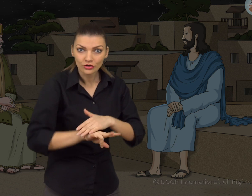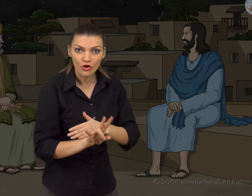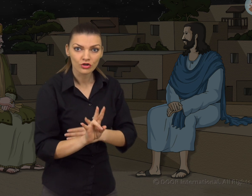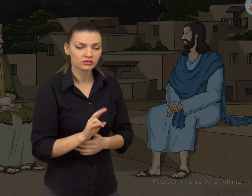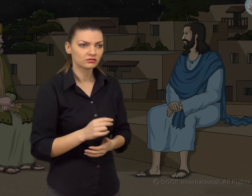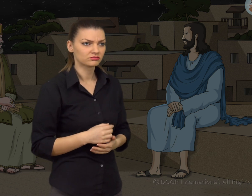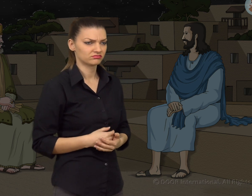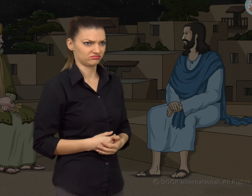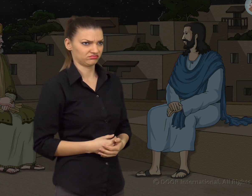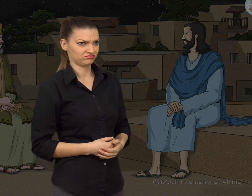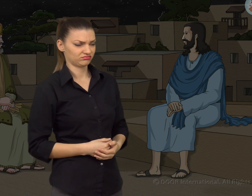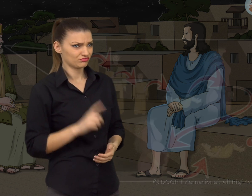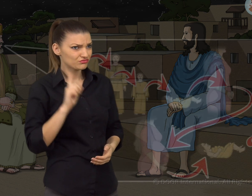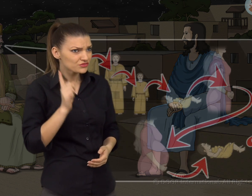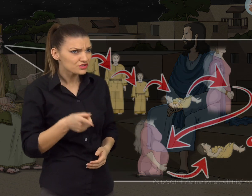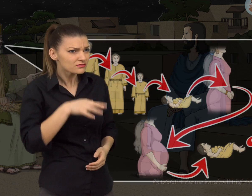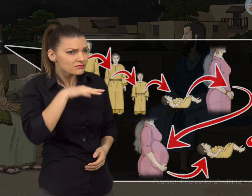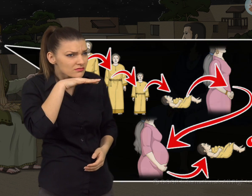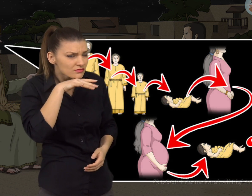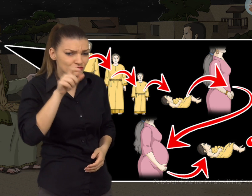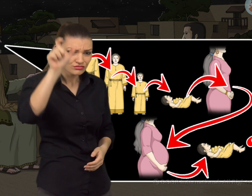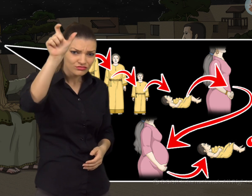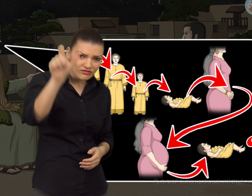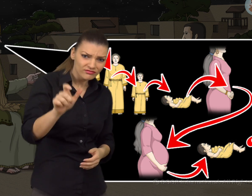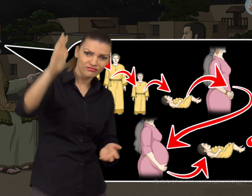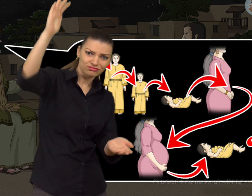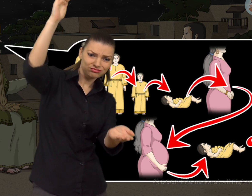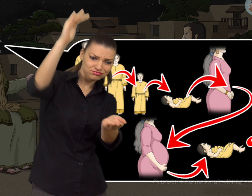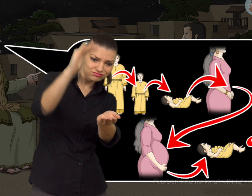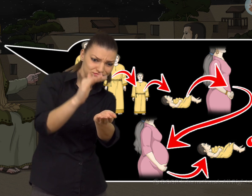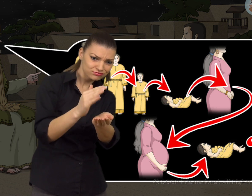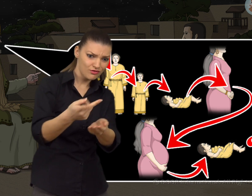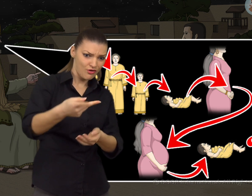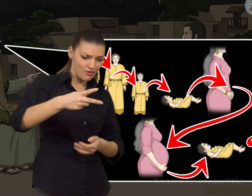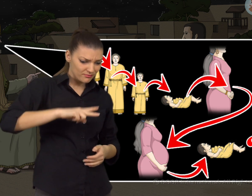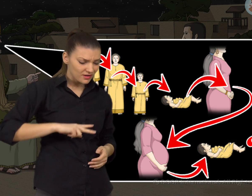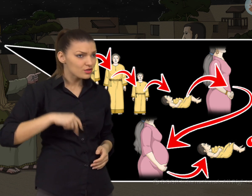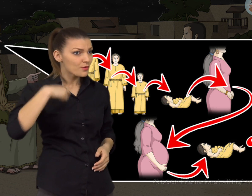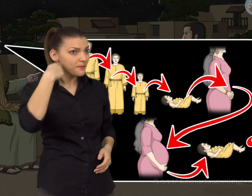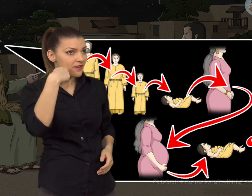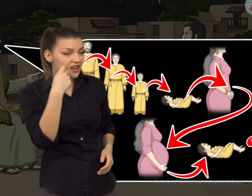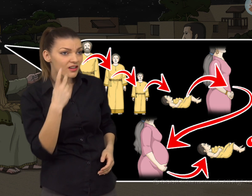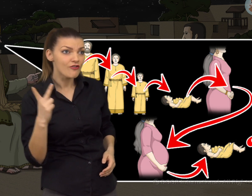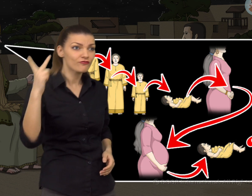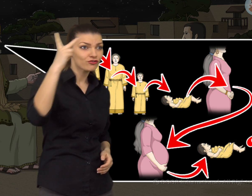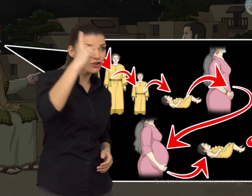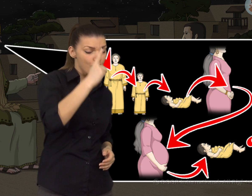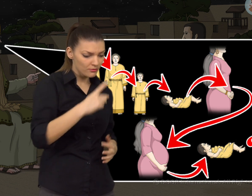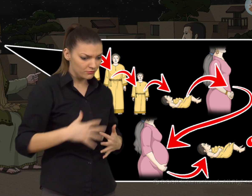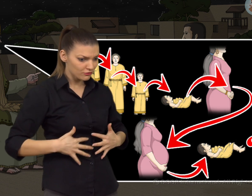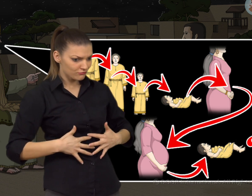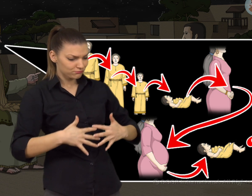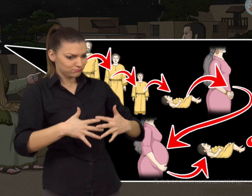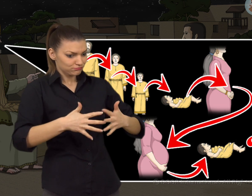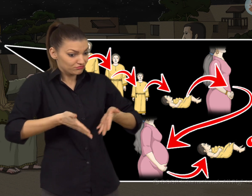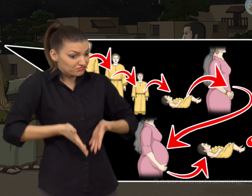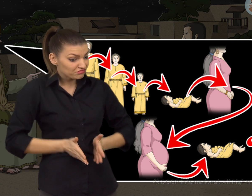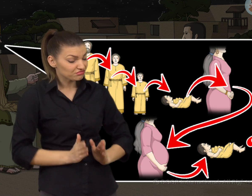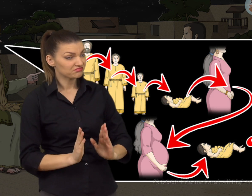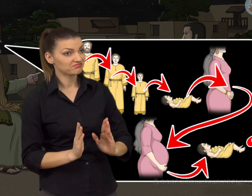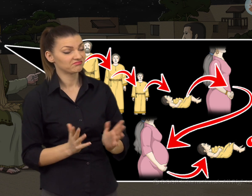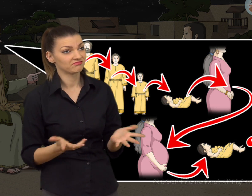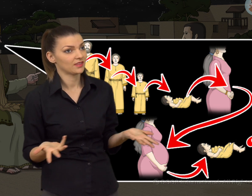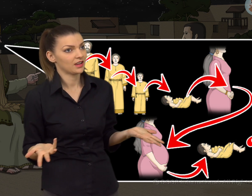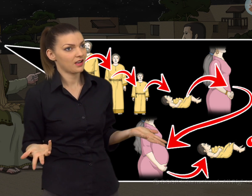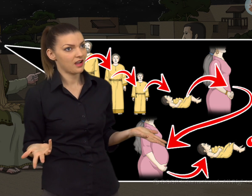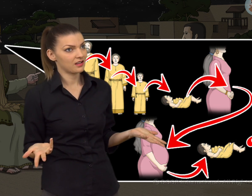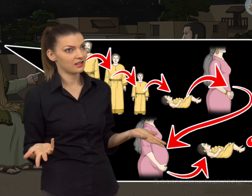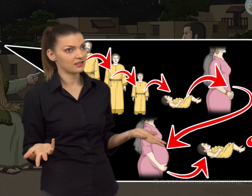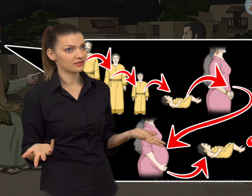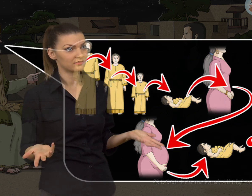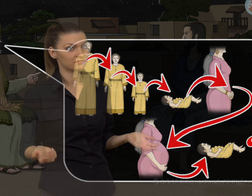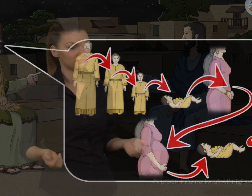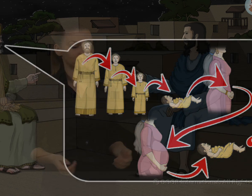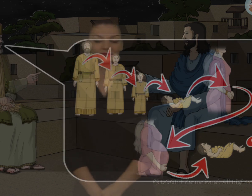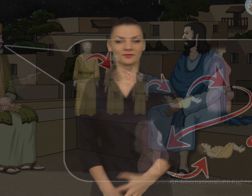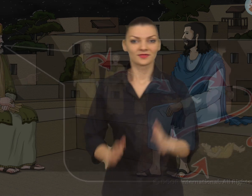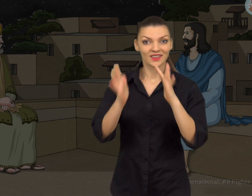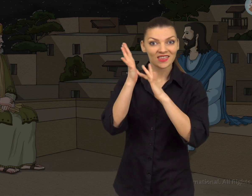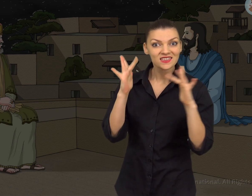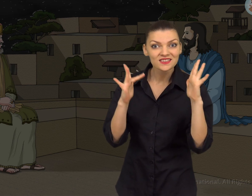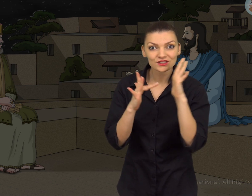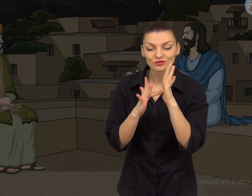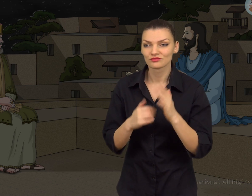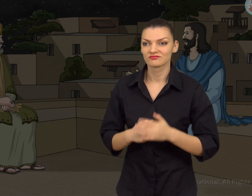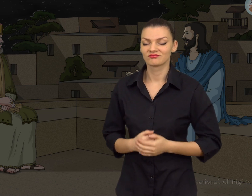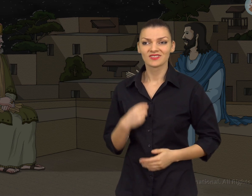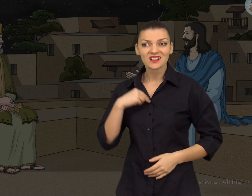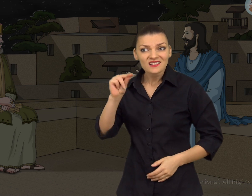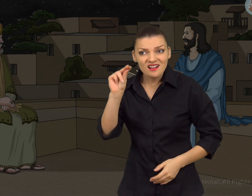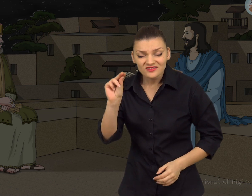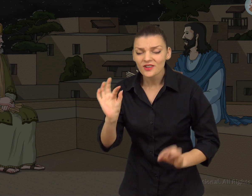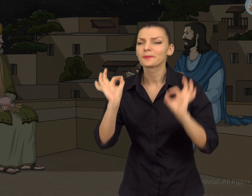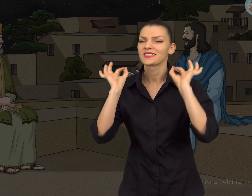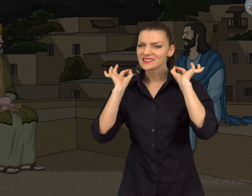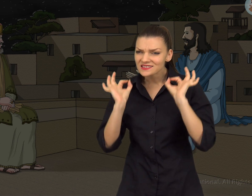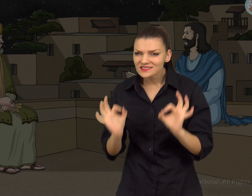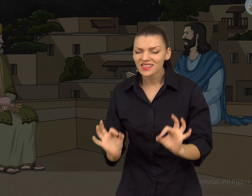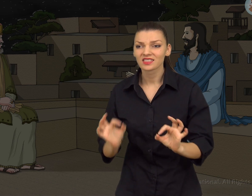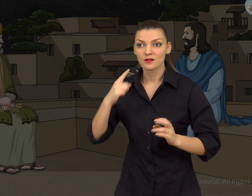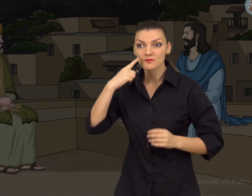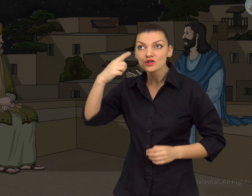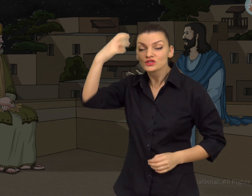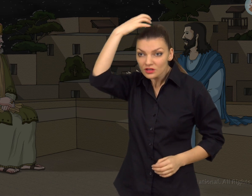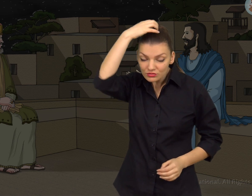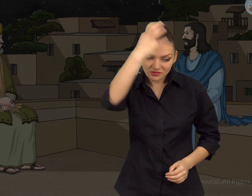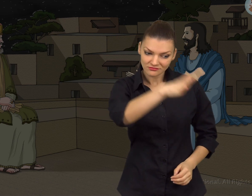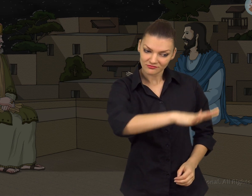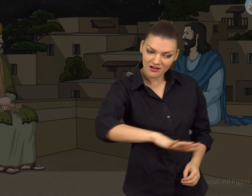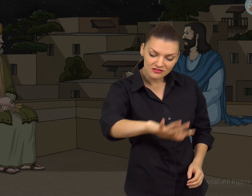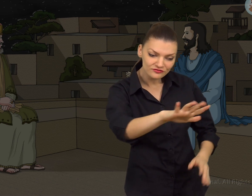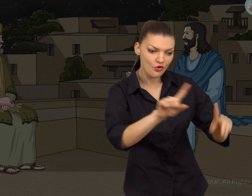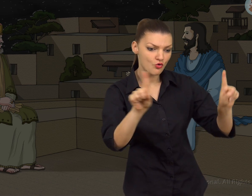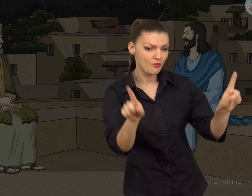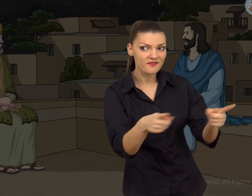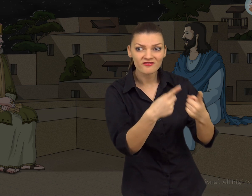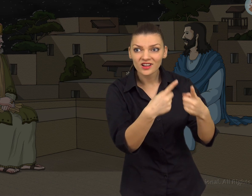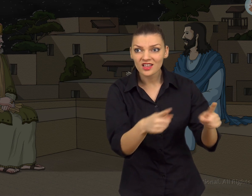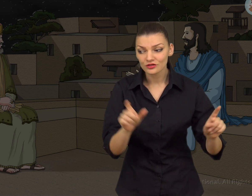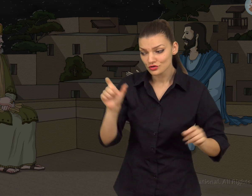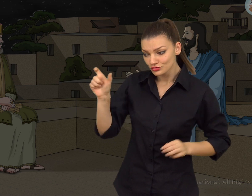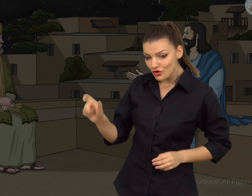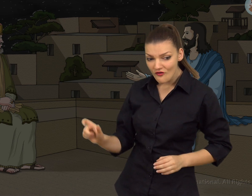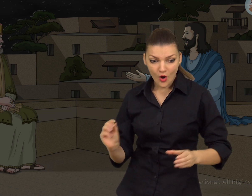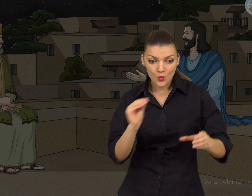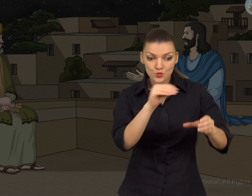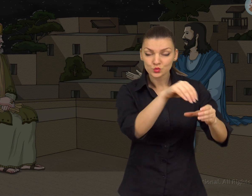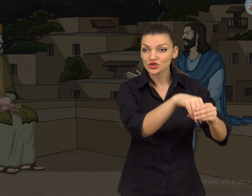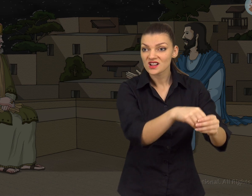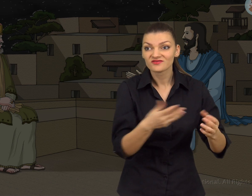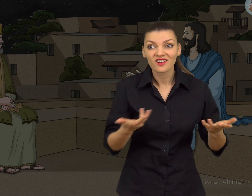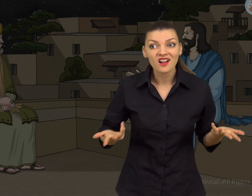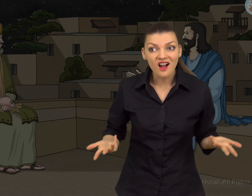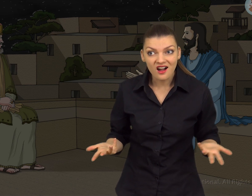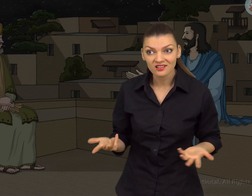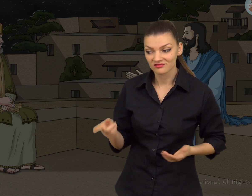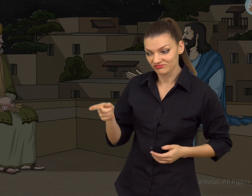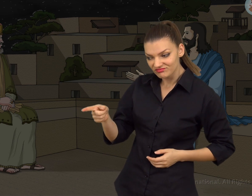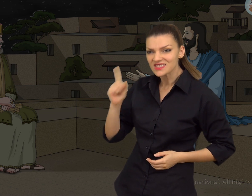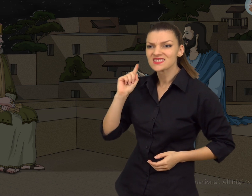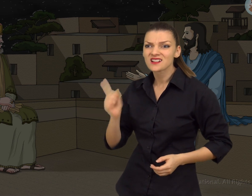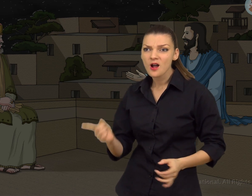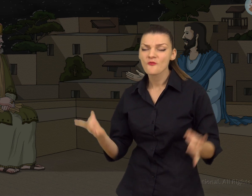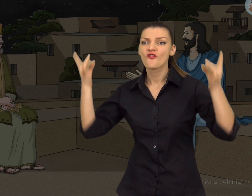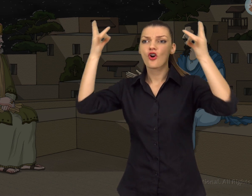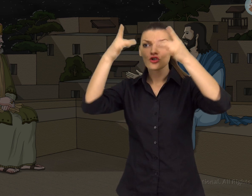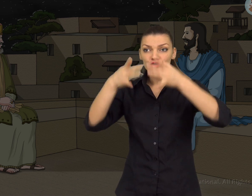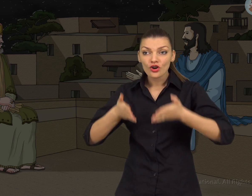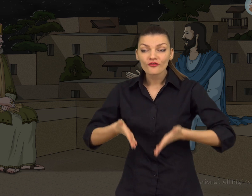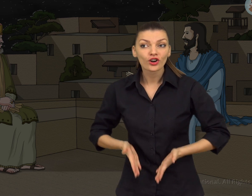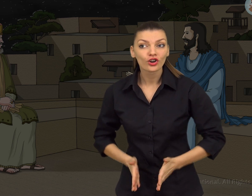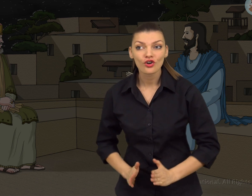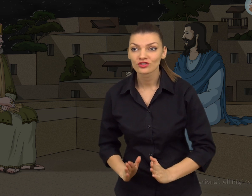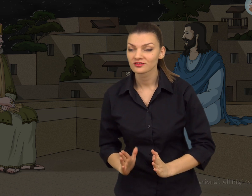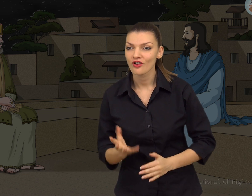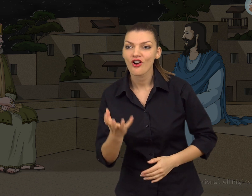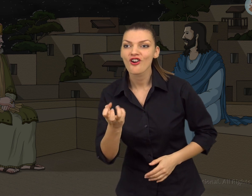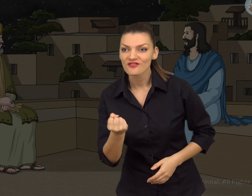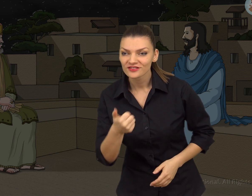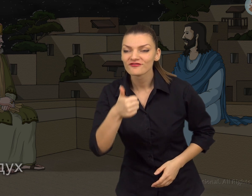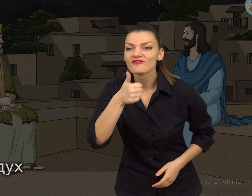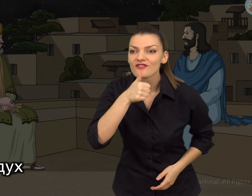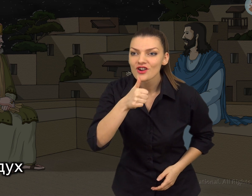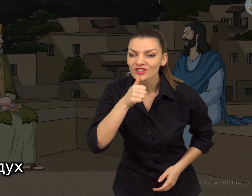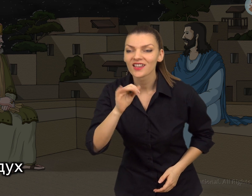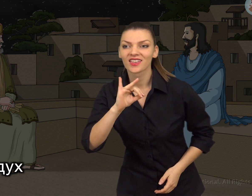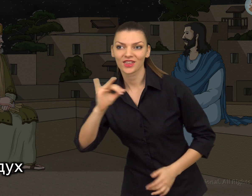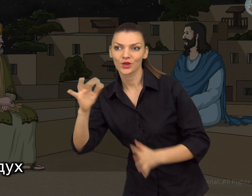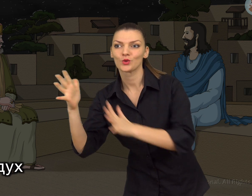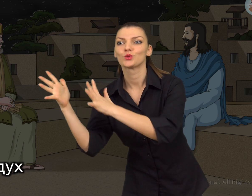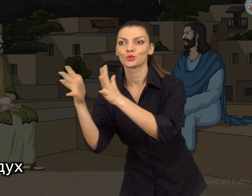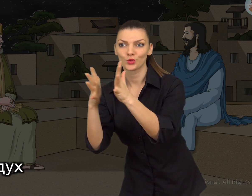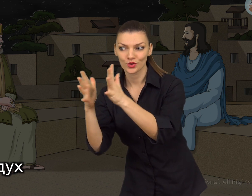“How can a man be born when he is old?” Nicodemus asked. “Can he enter his mother’s womb a second time to be born?”